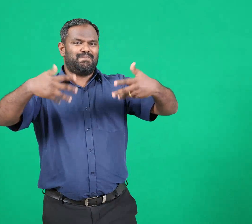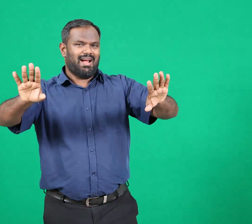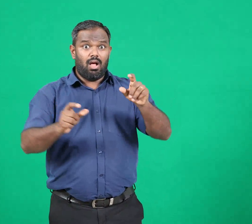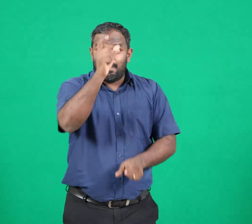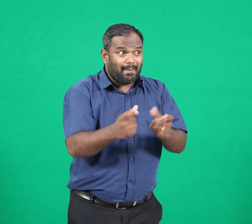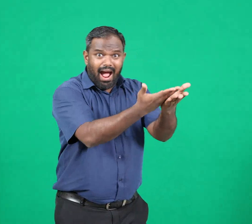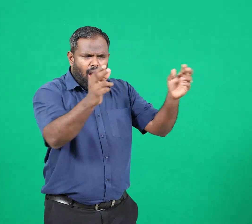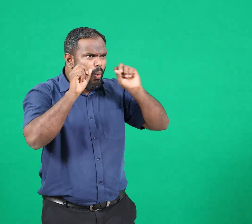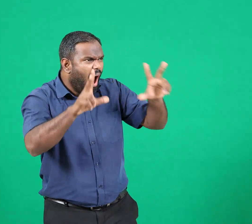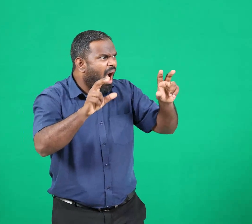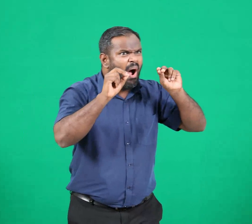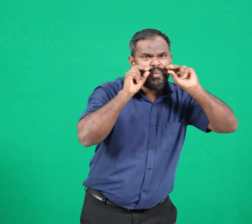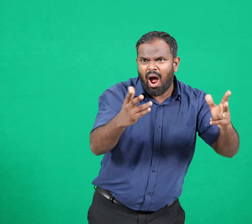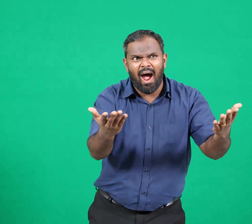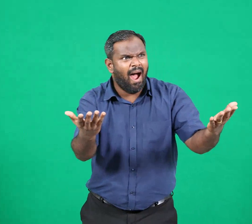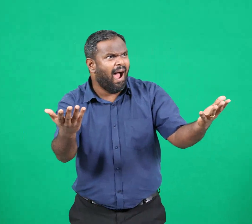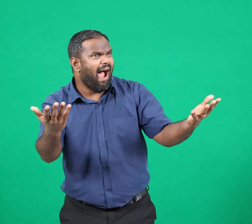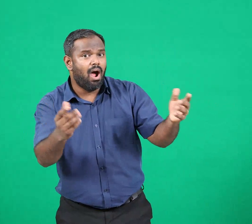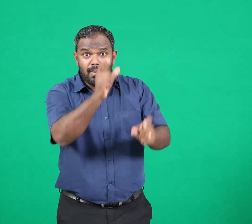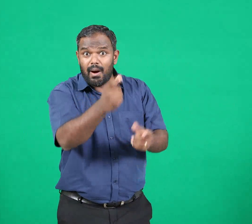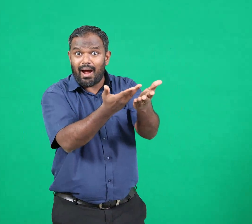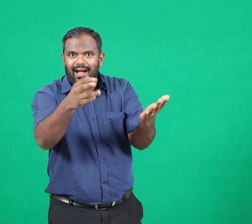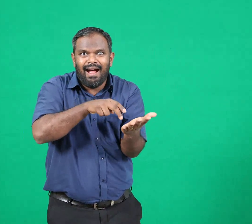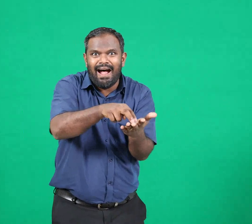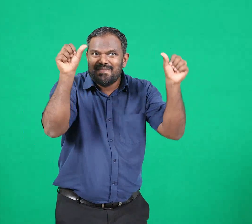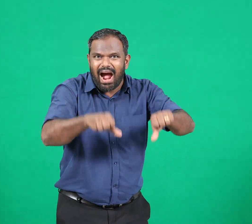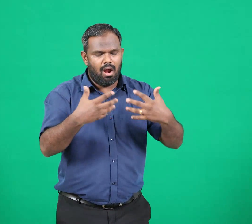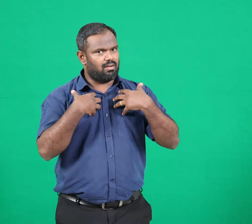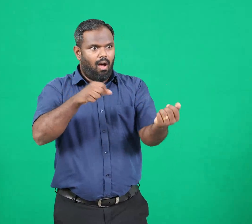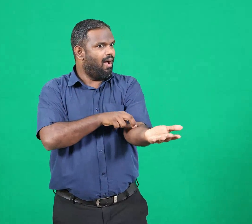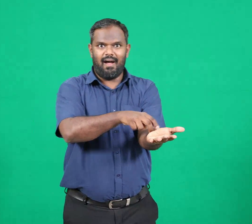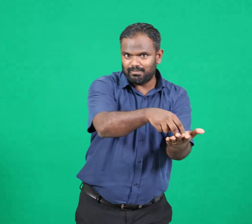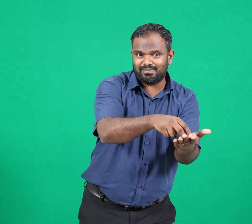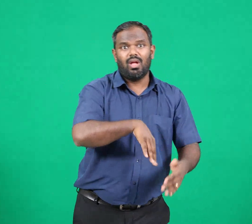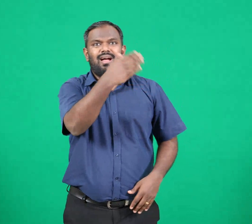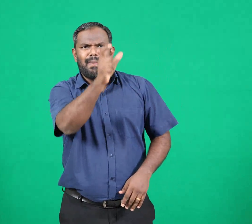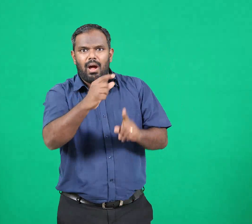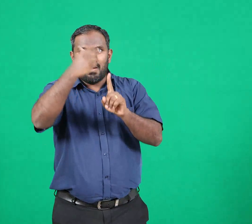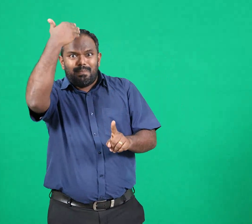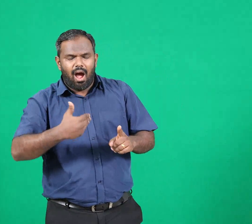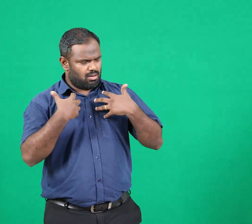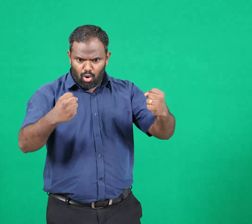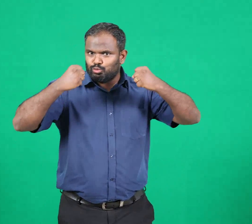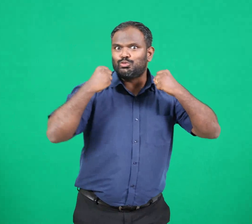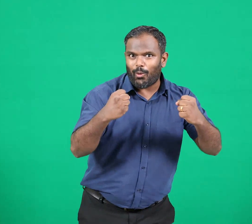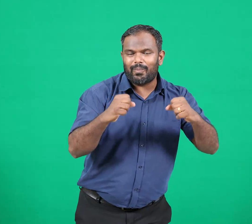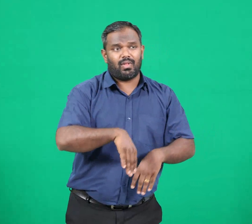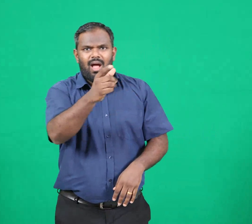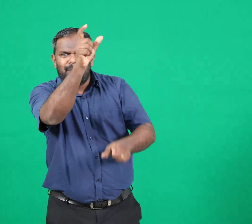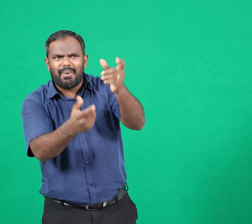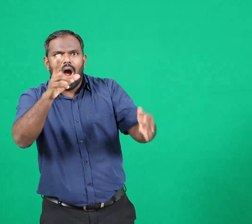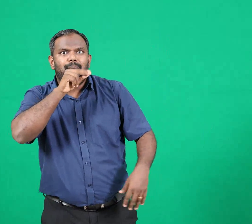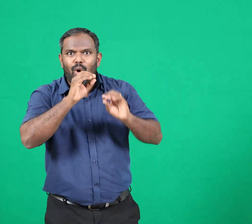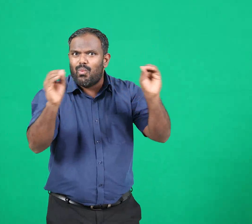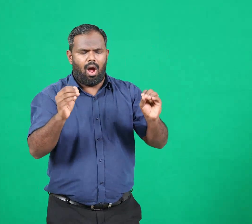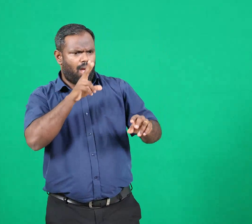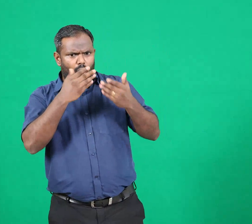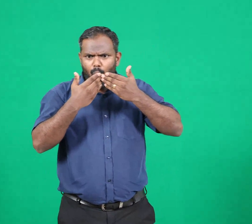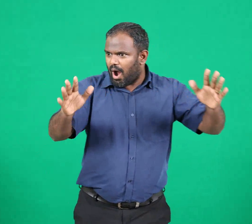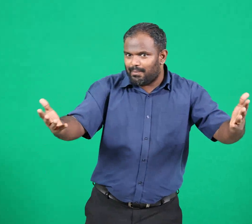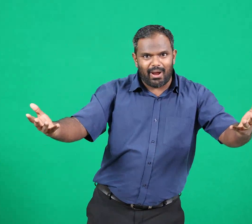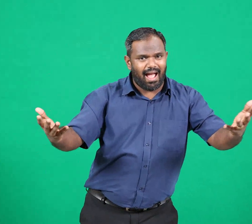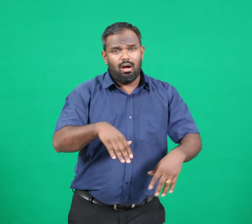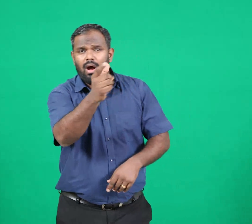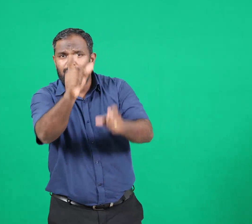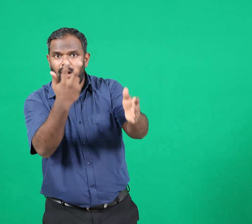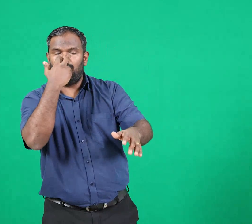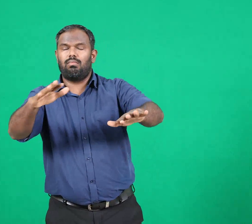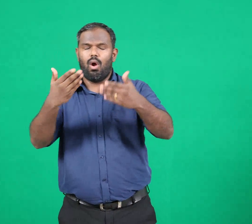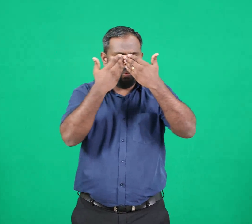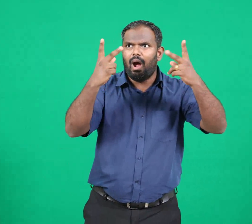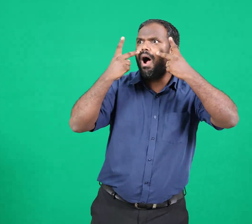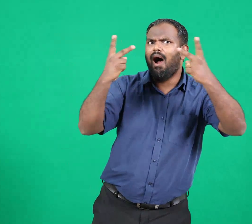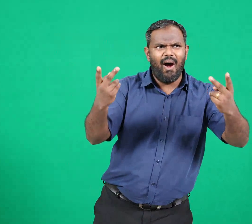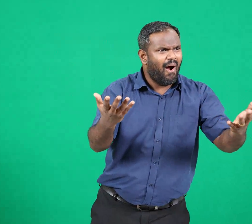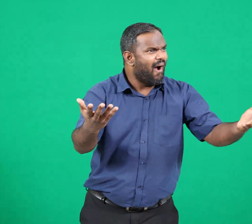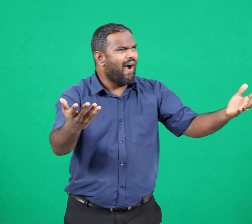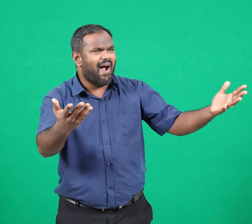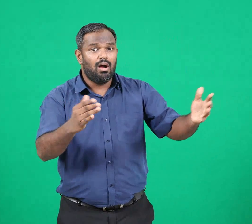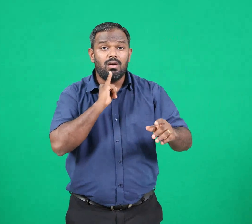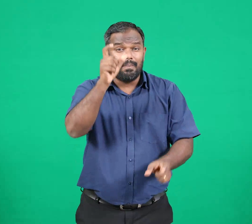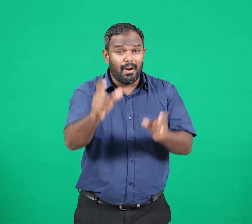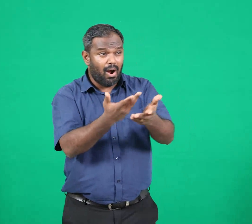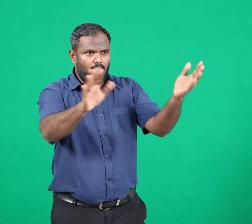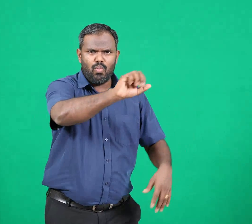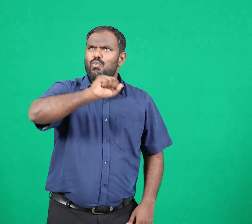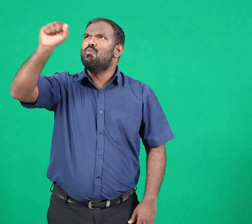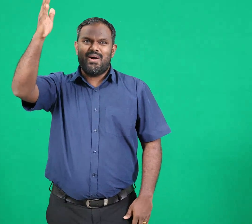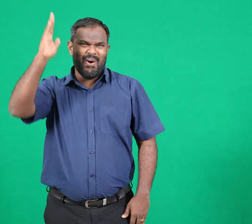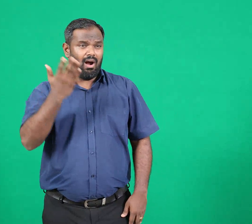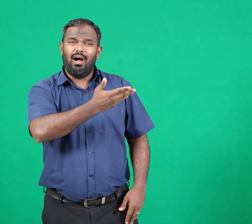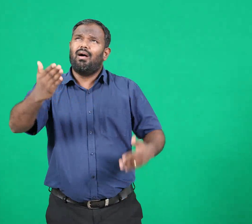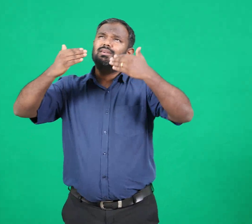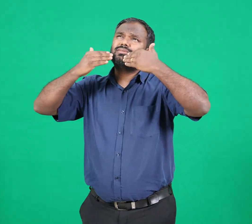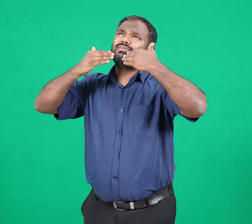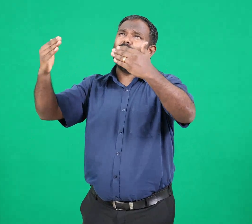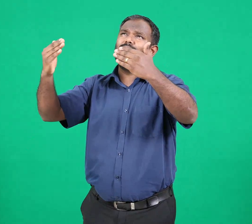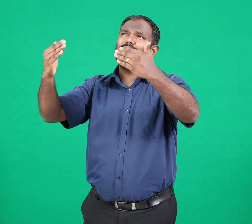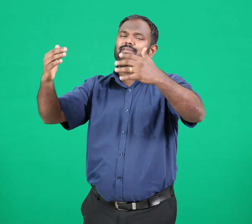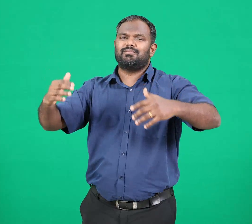The crowd was amazed when they saw the mute speaking, the crippled restored, the lame walking, and the blind seeing.